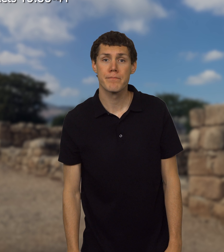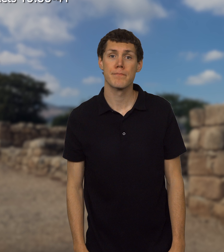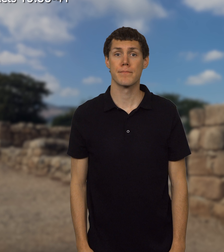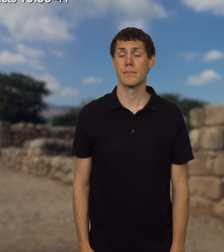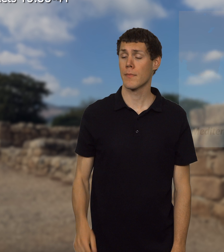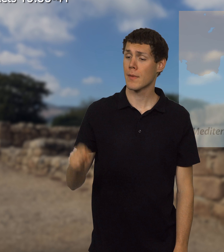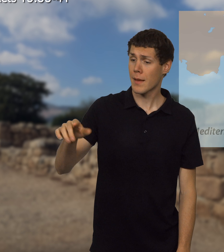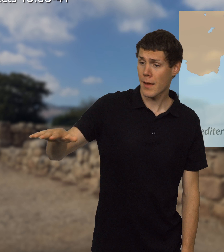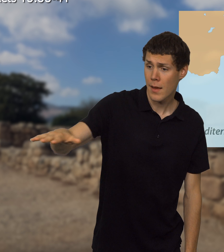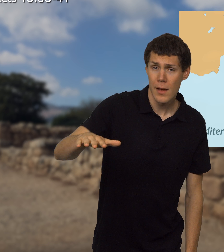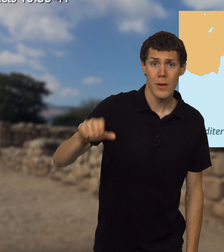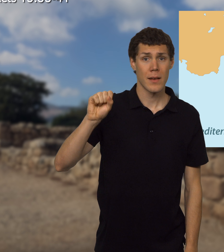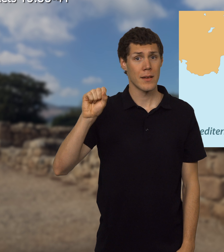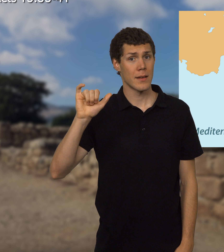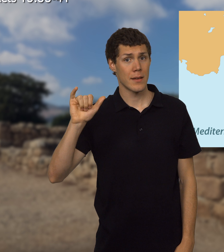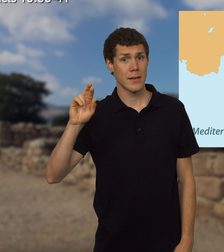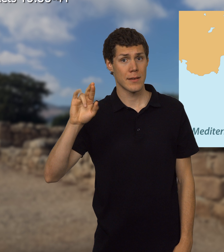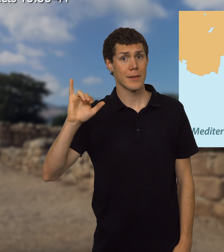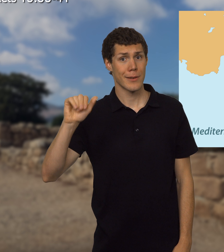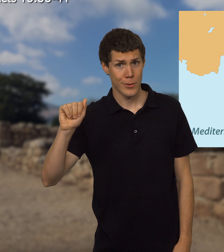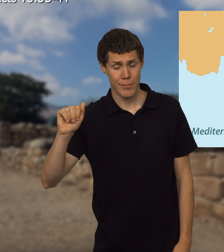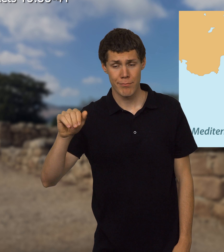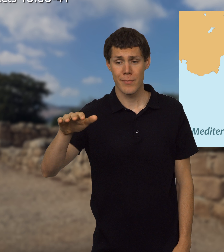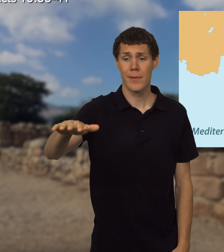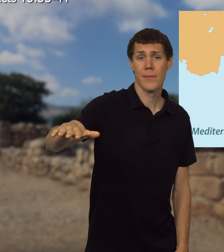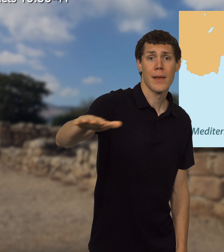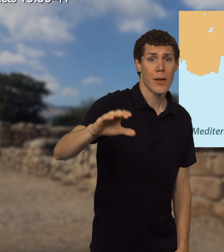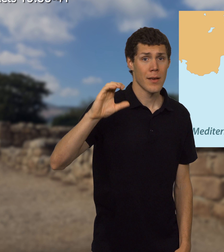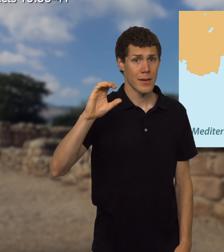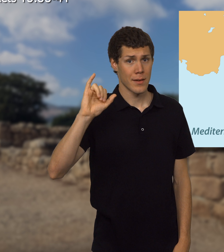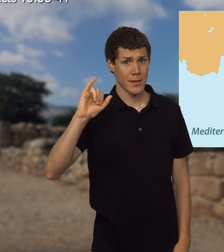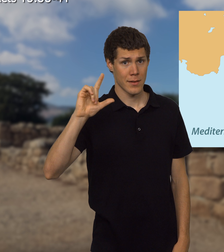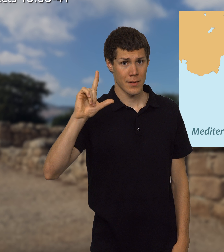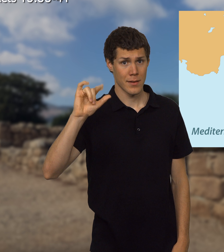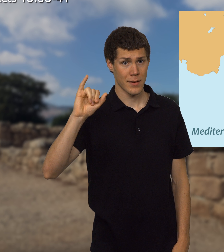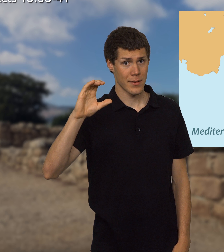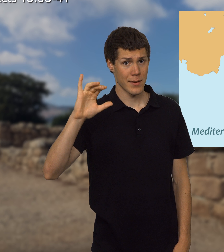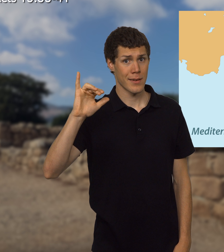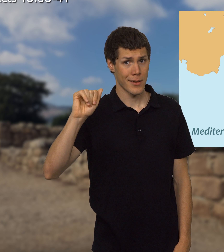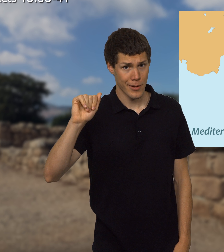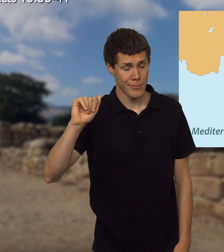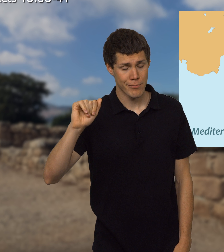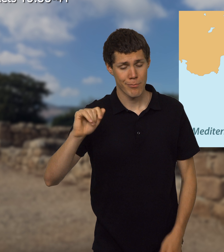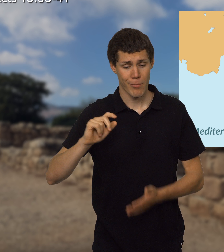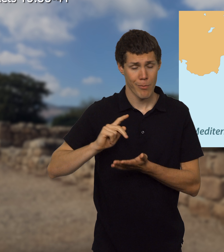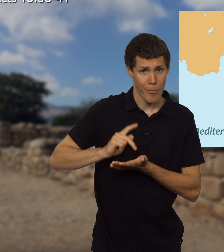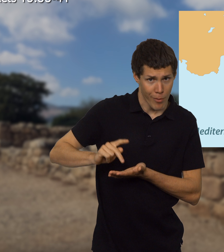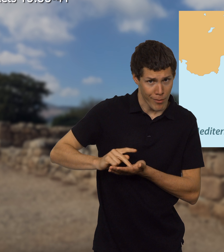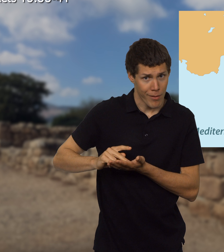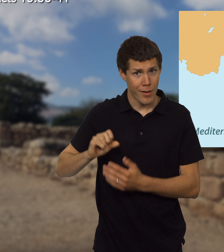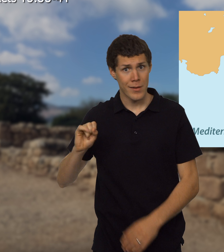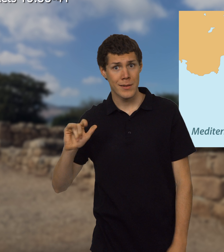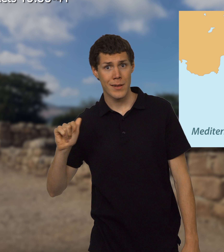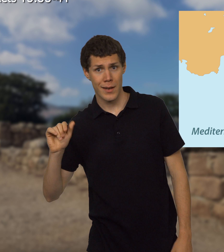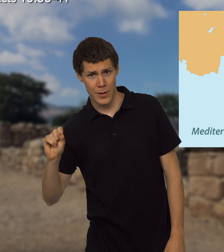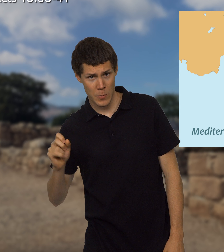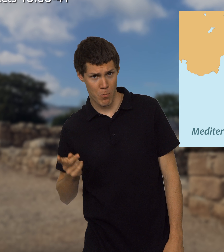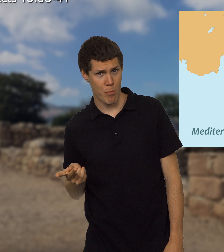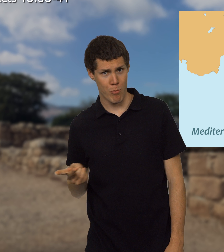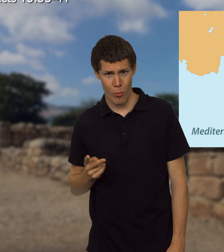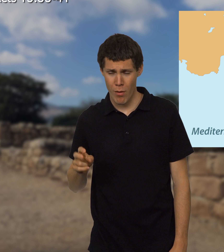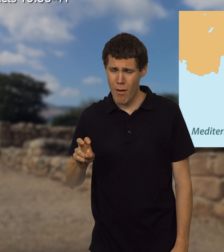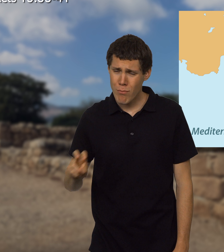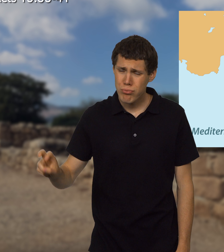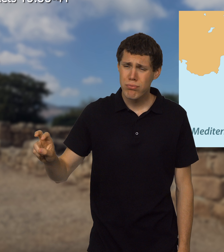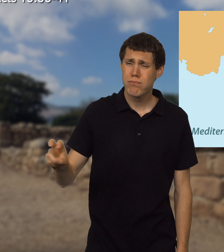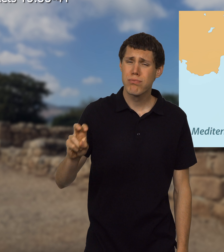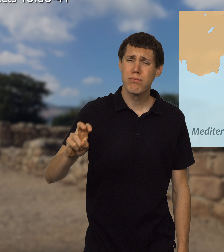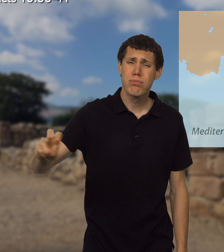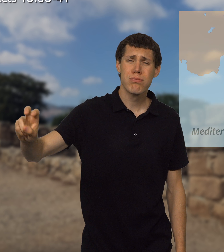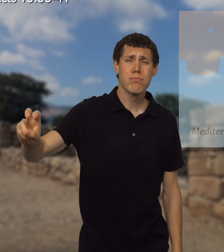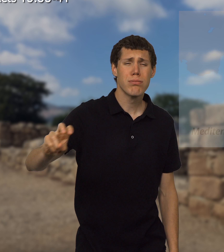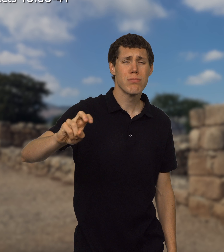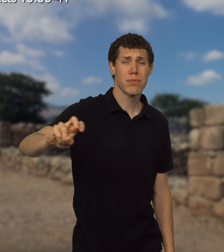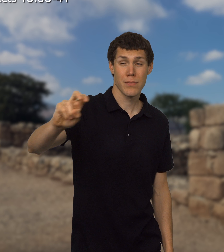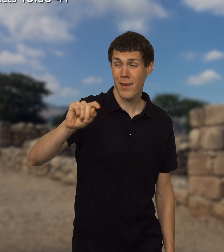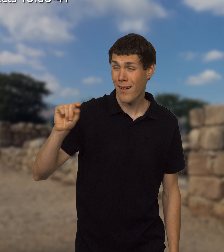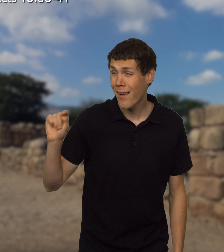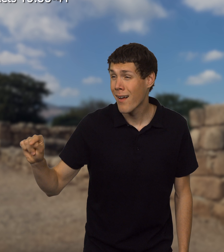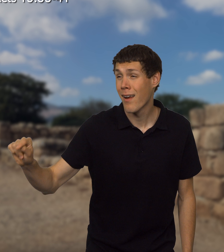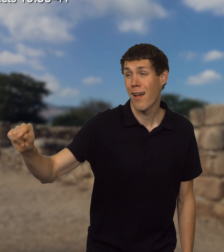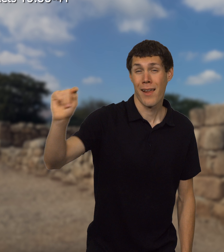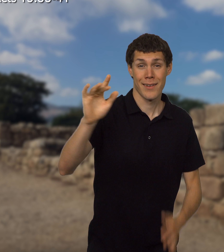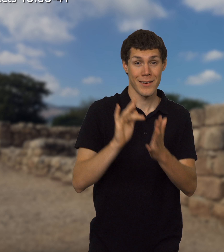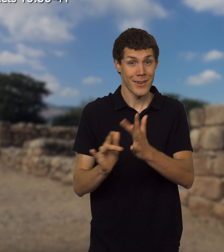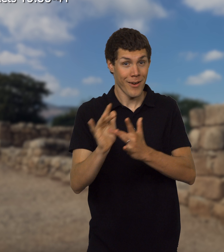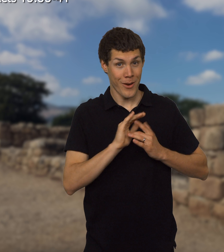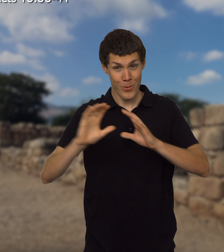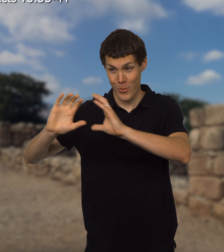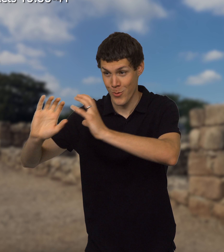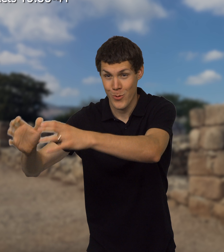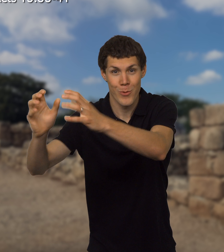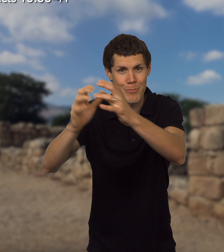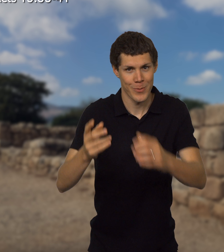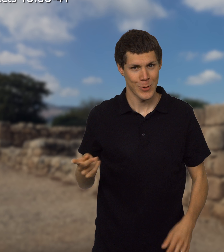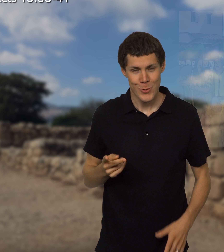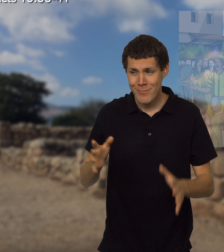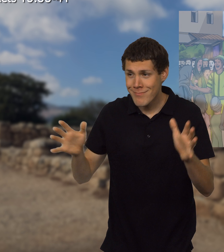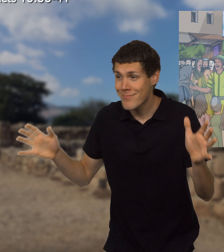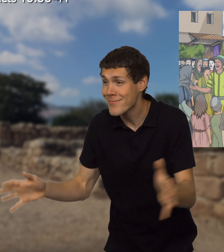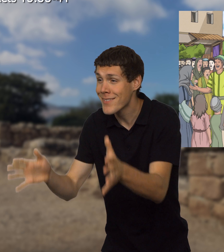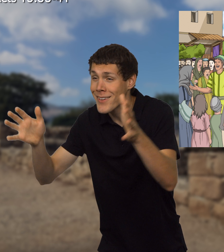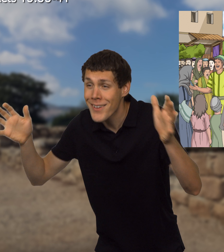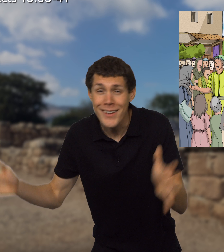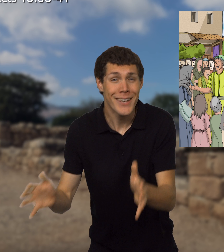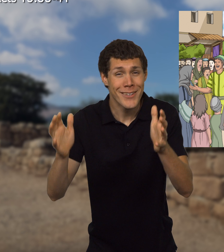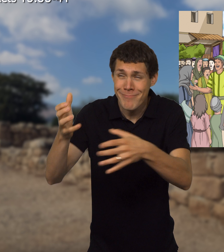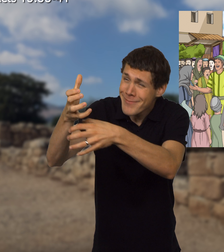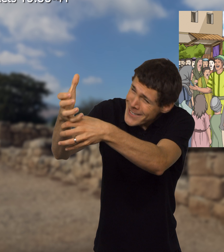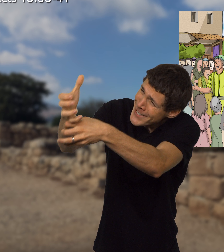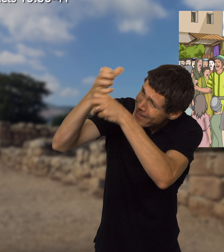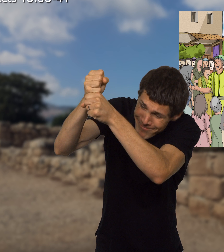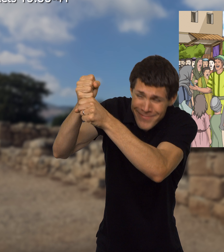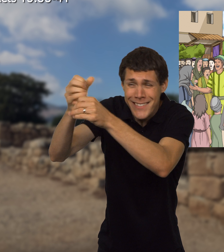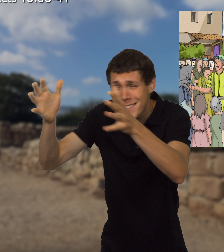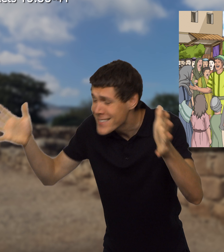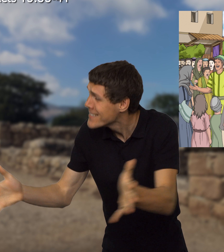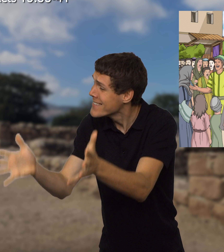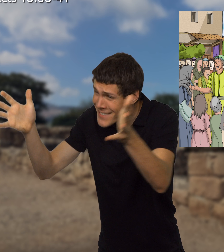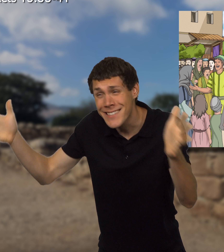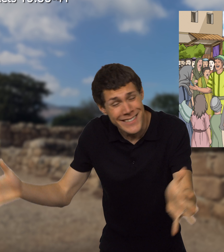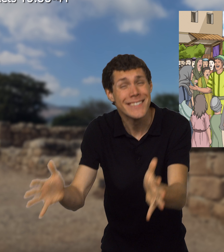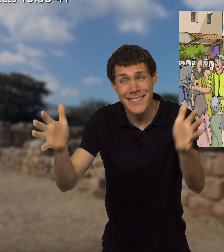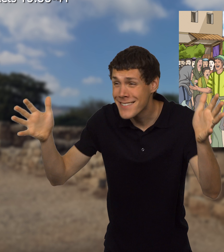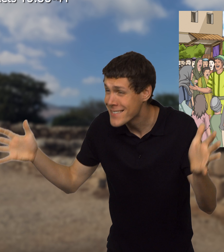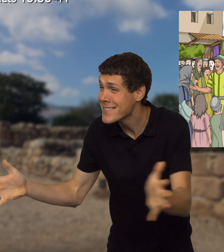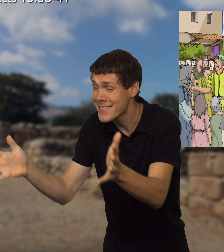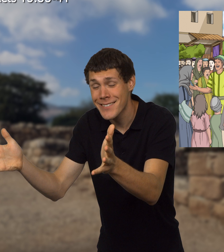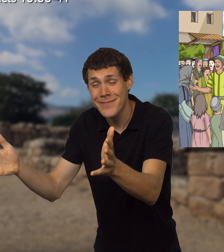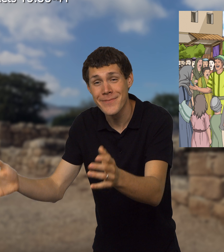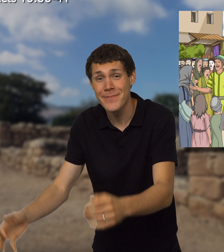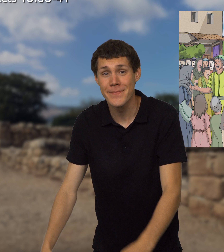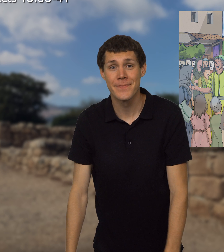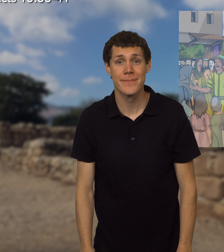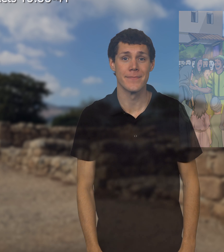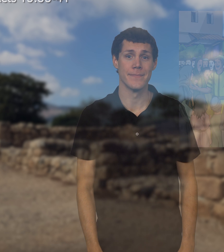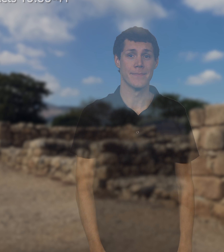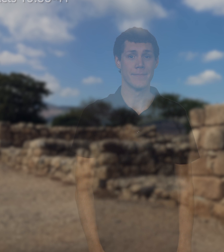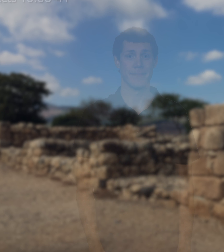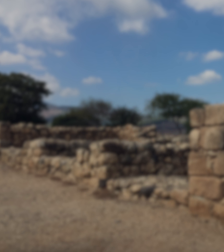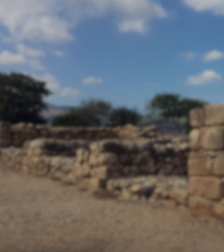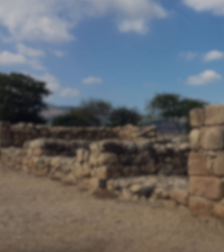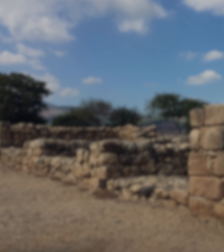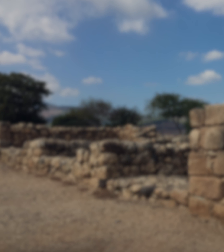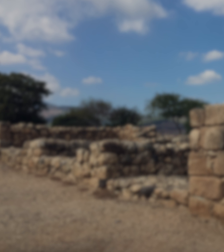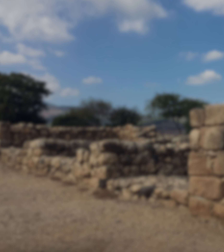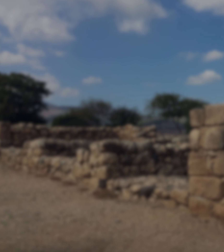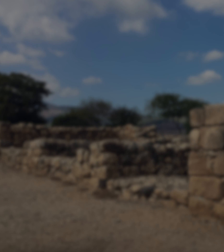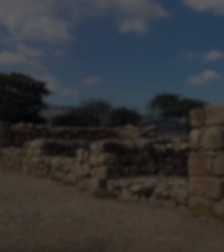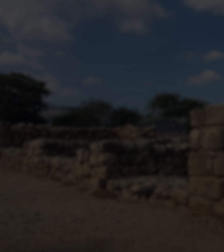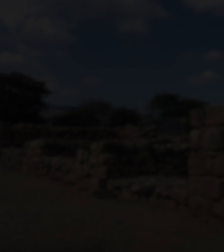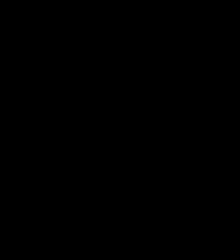And he traveled through Syria and Cilicia, strengthening the churches.